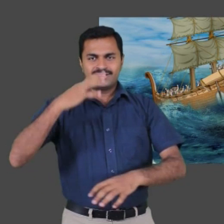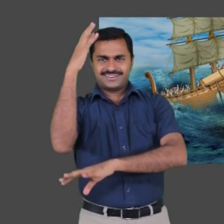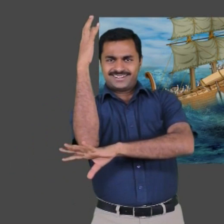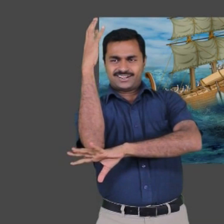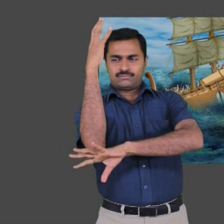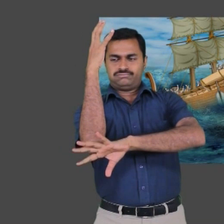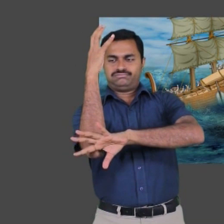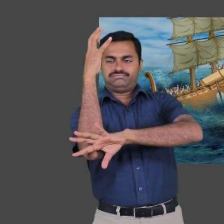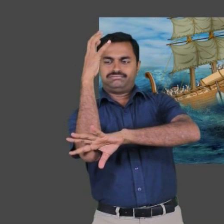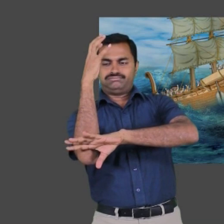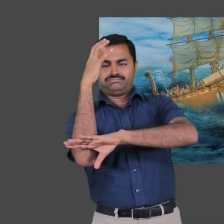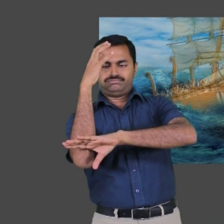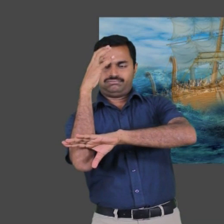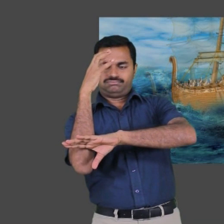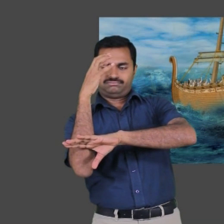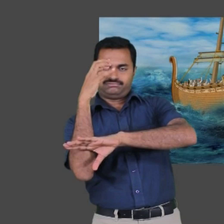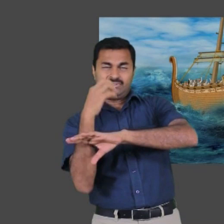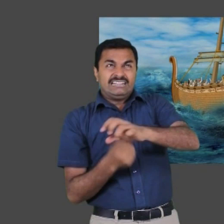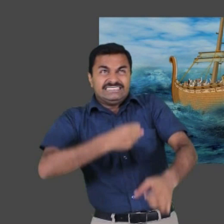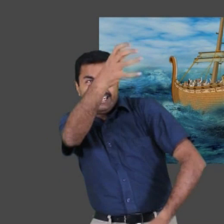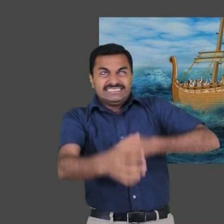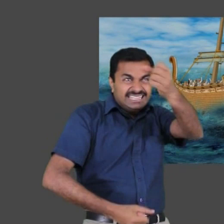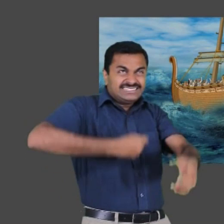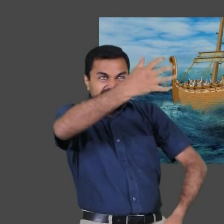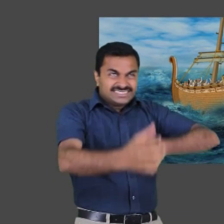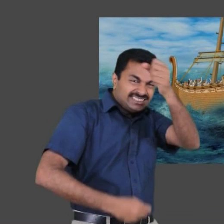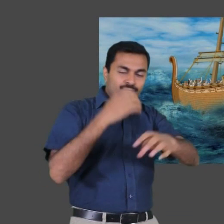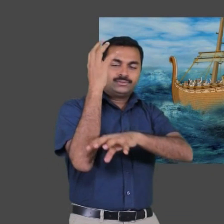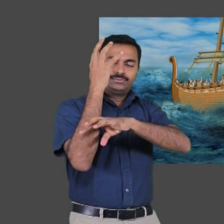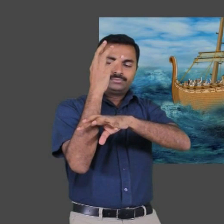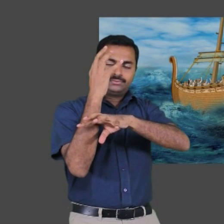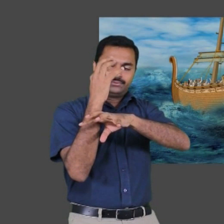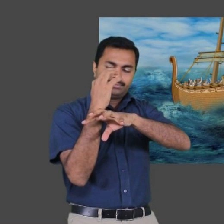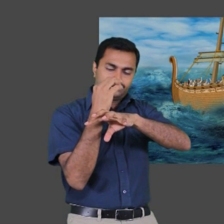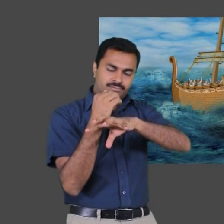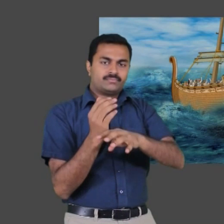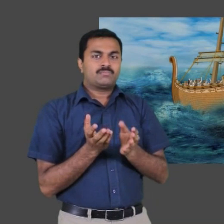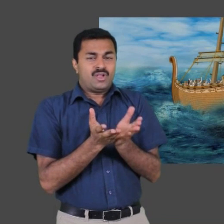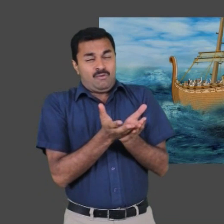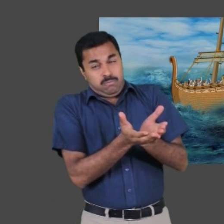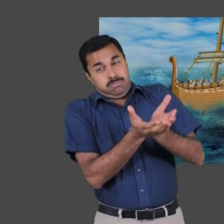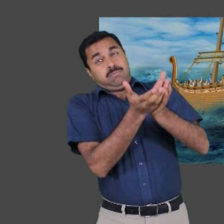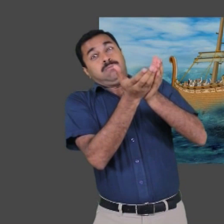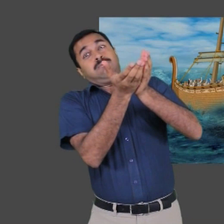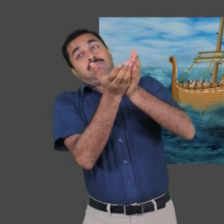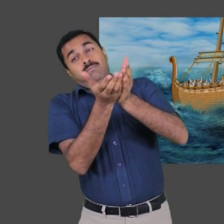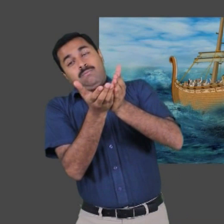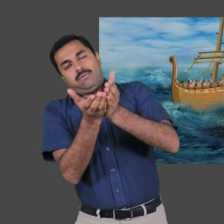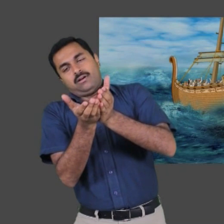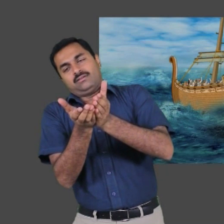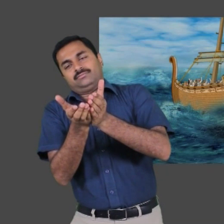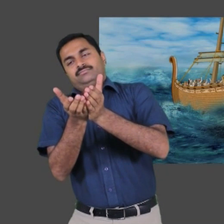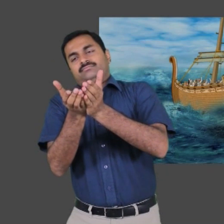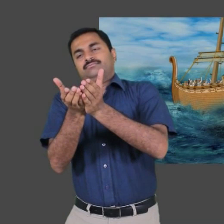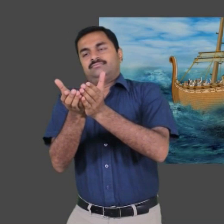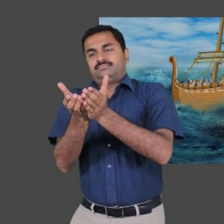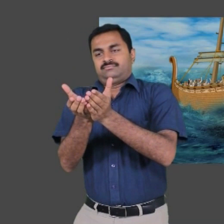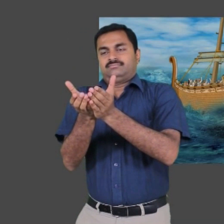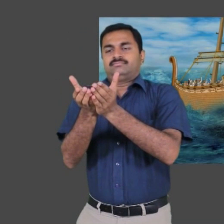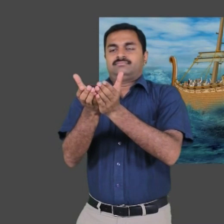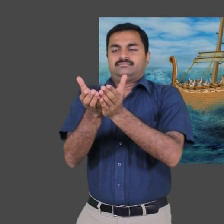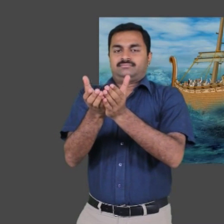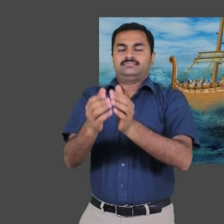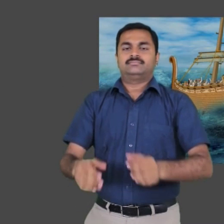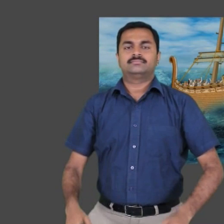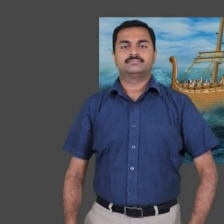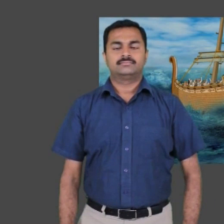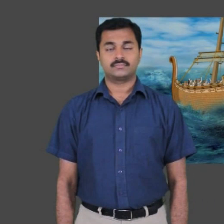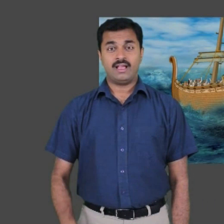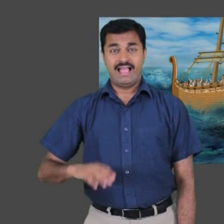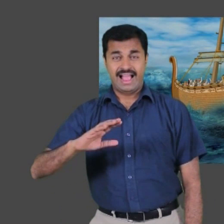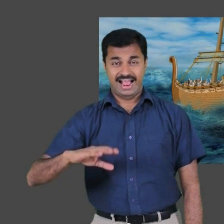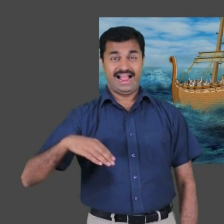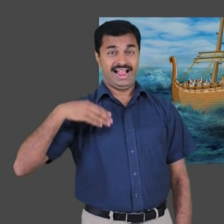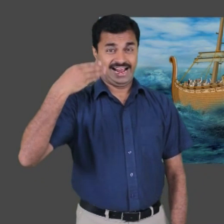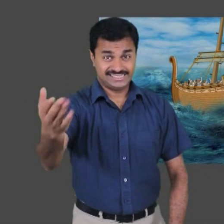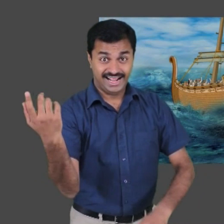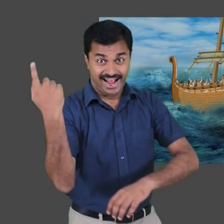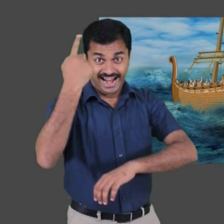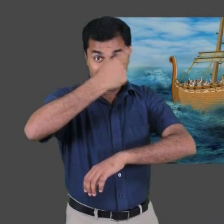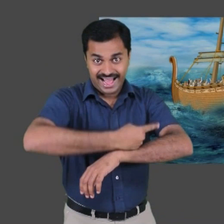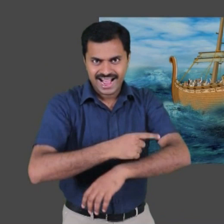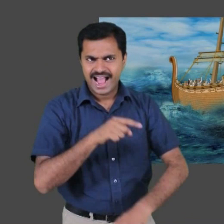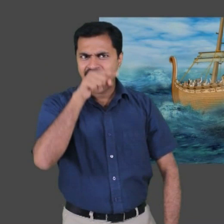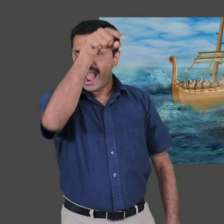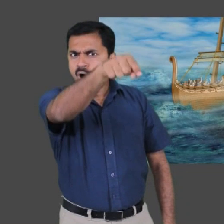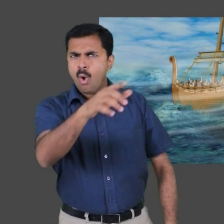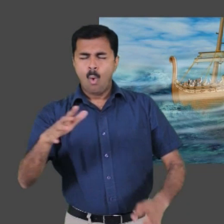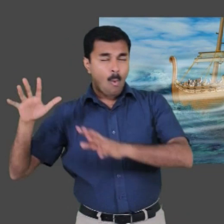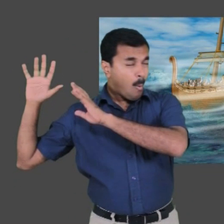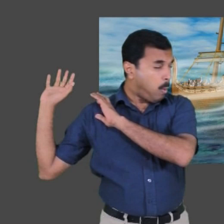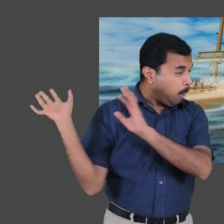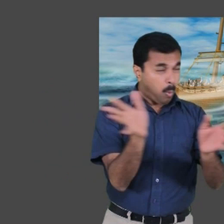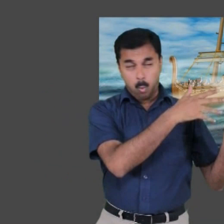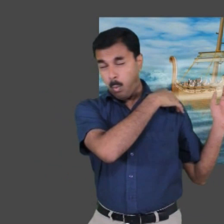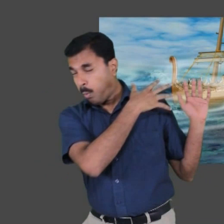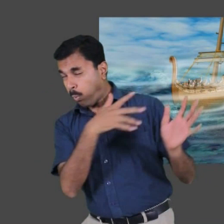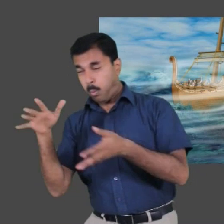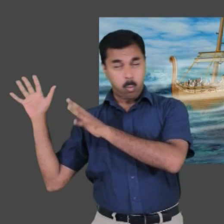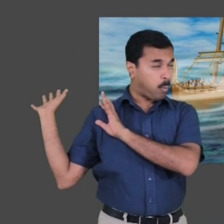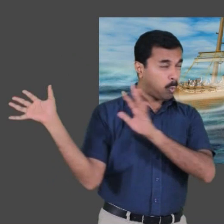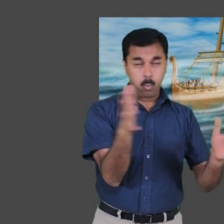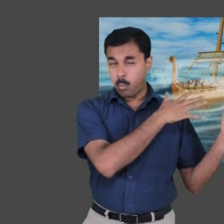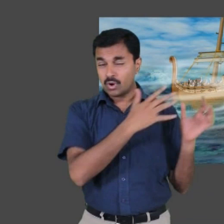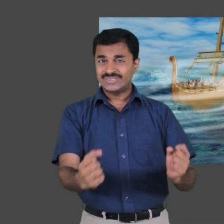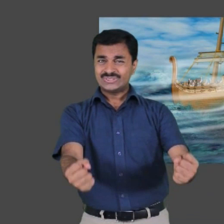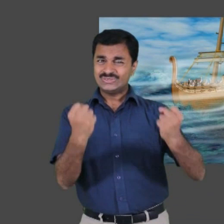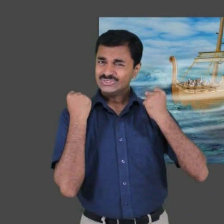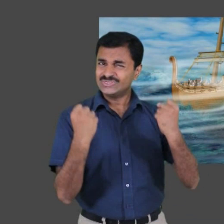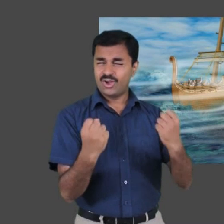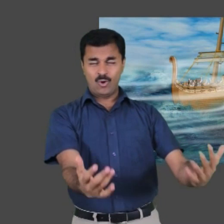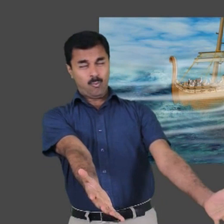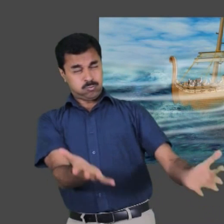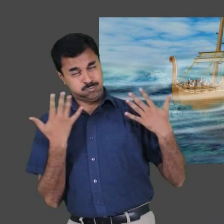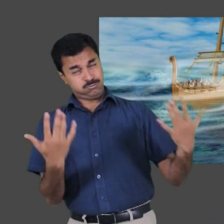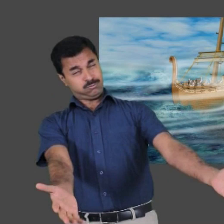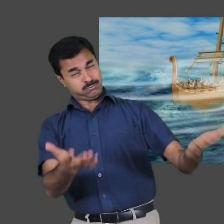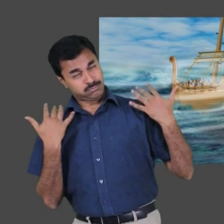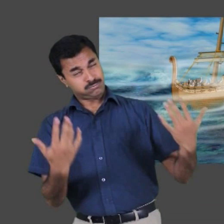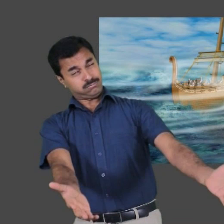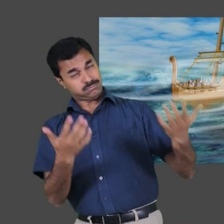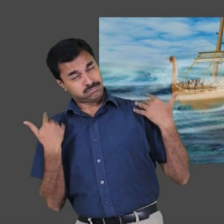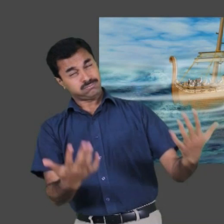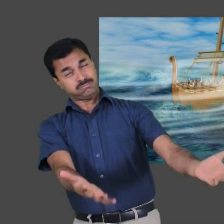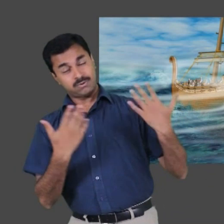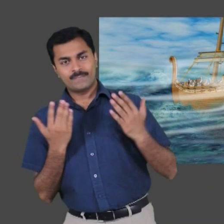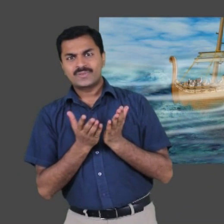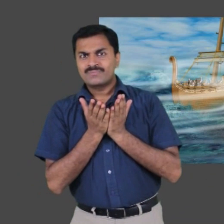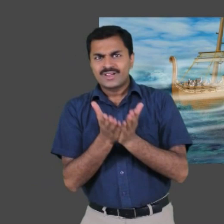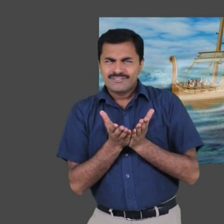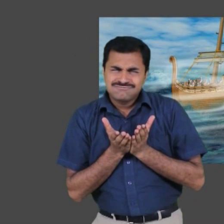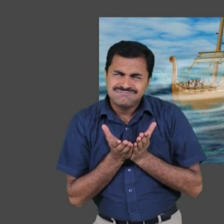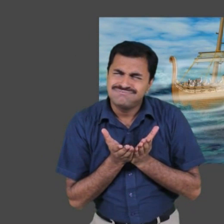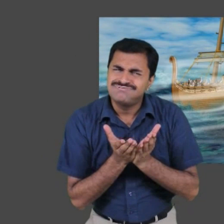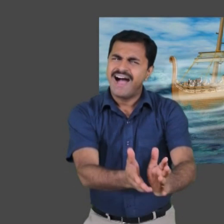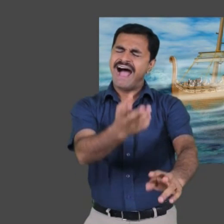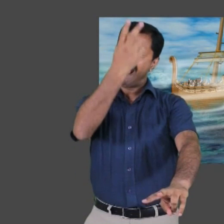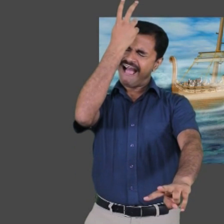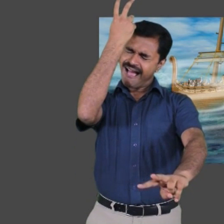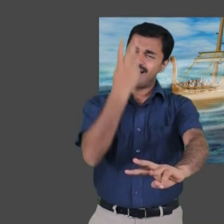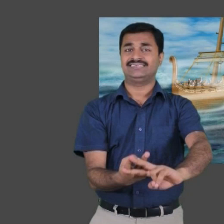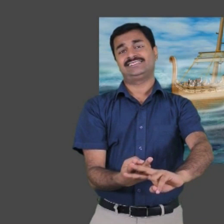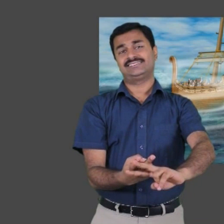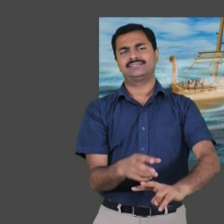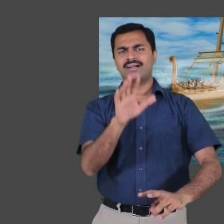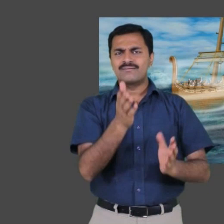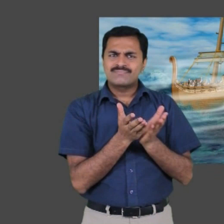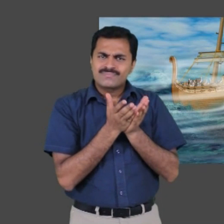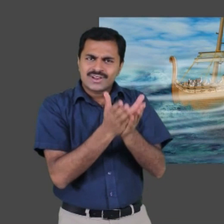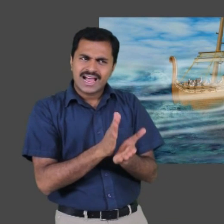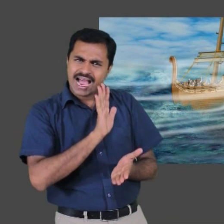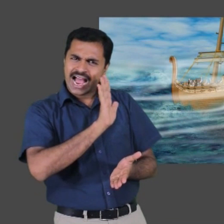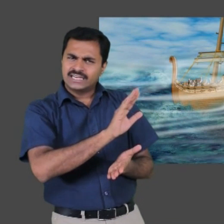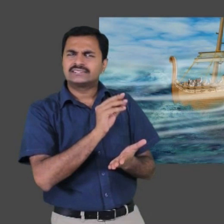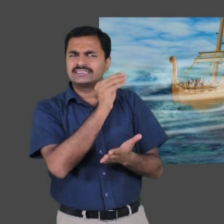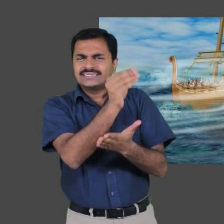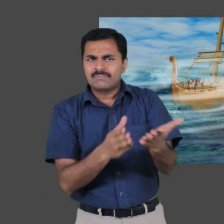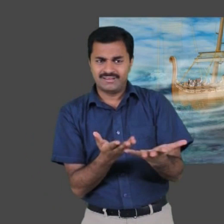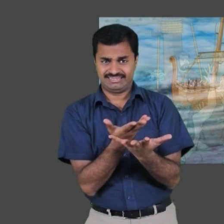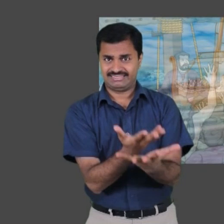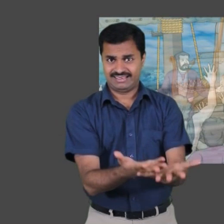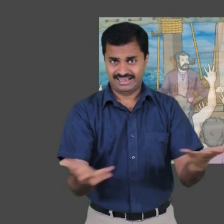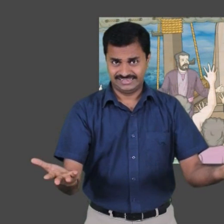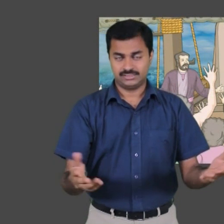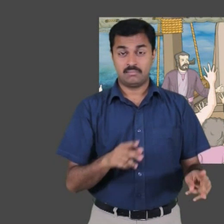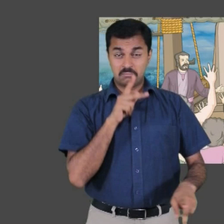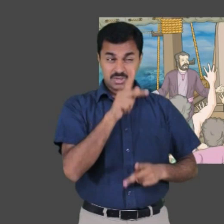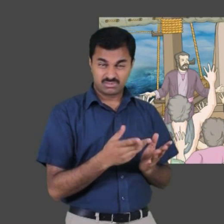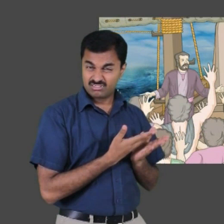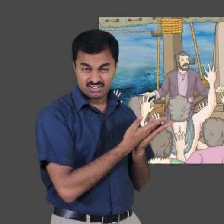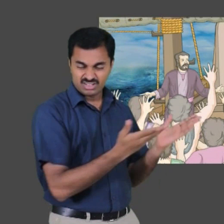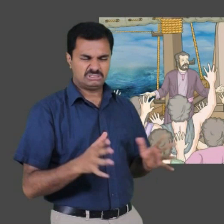And fearing that they would run aground on the sandbars of Syrtis, they lowered the sea anchor and were driven along.